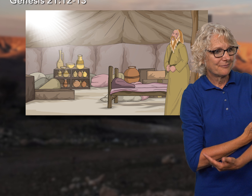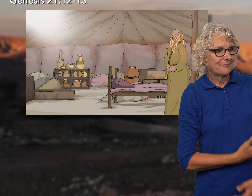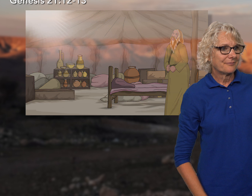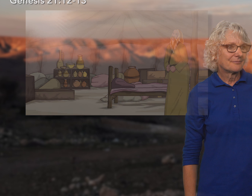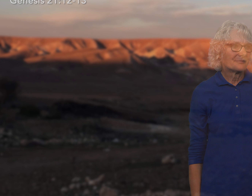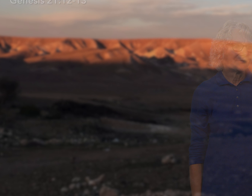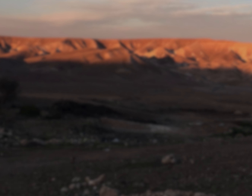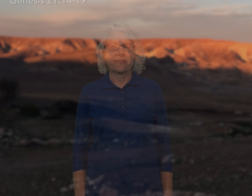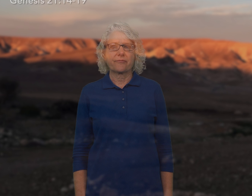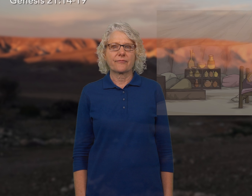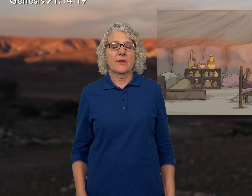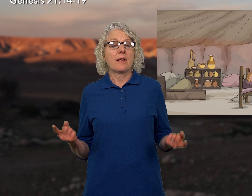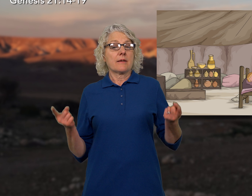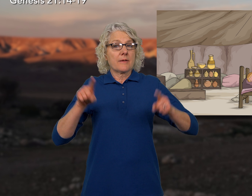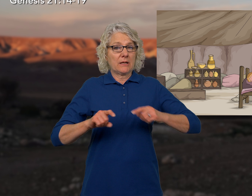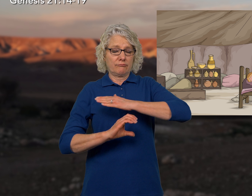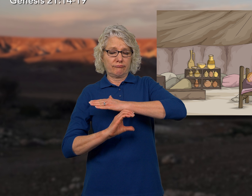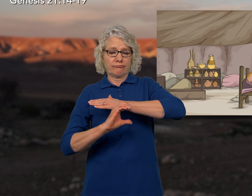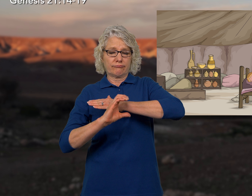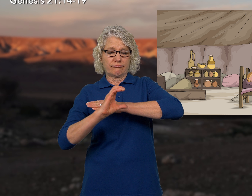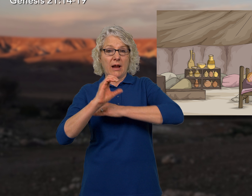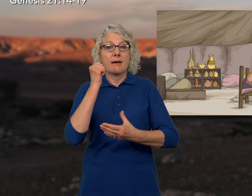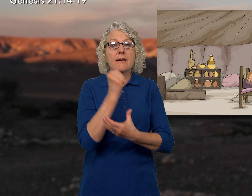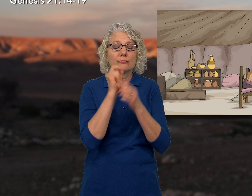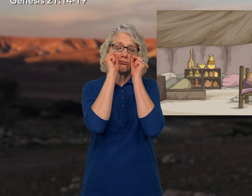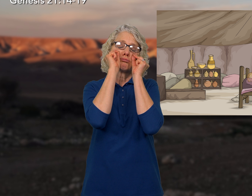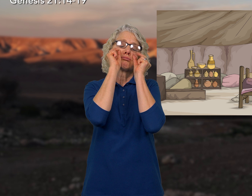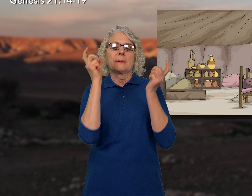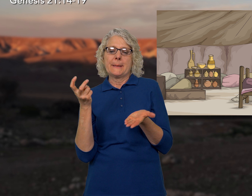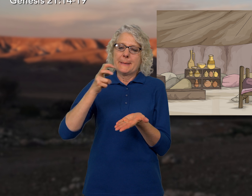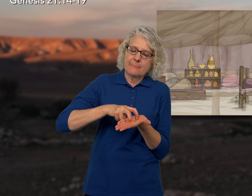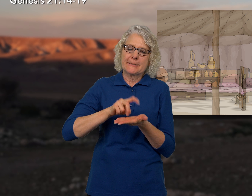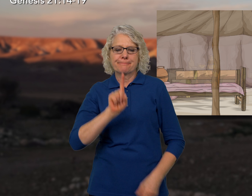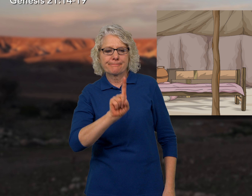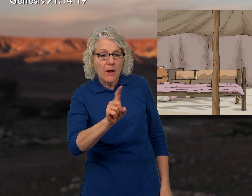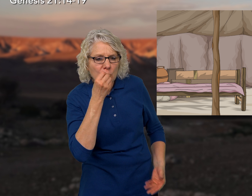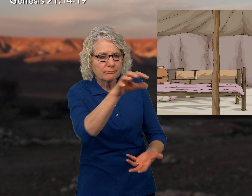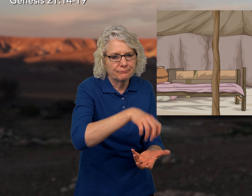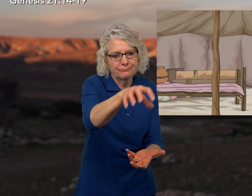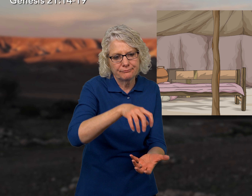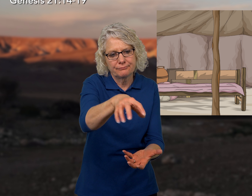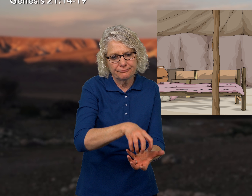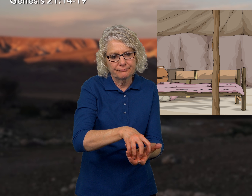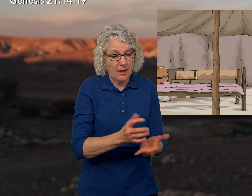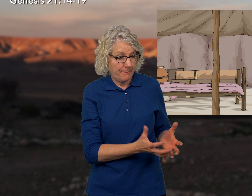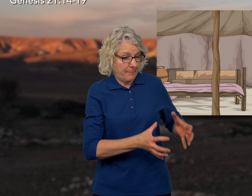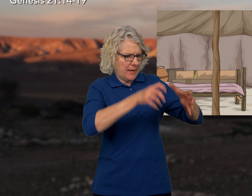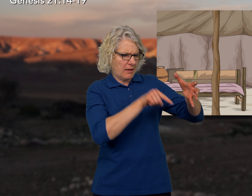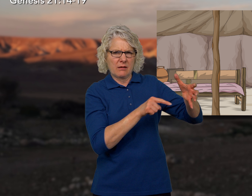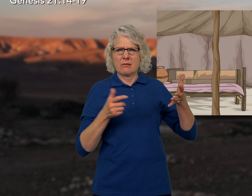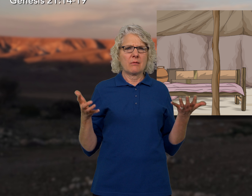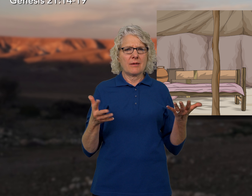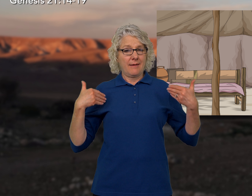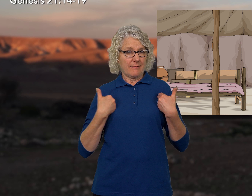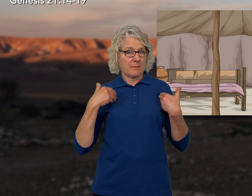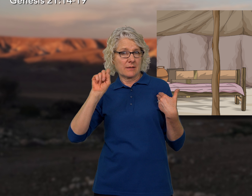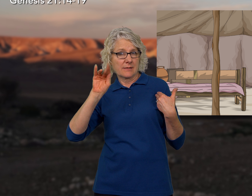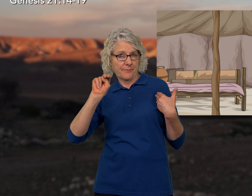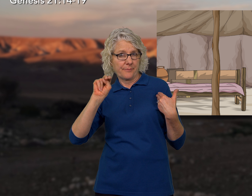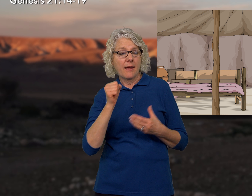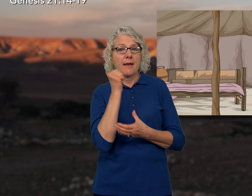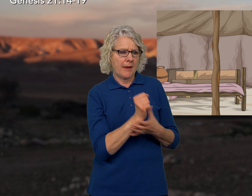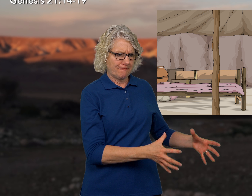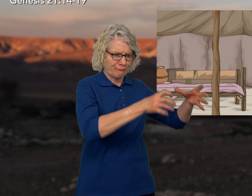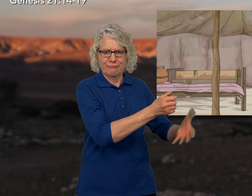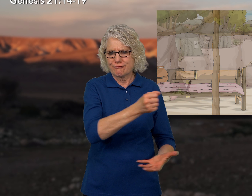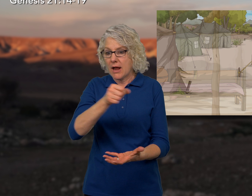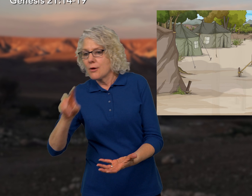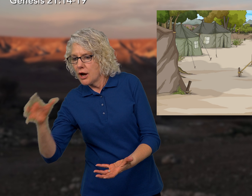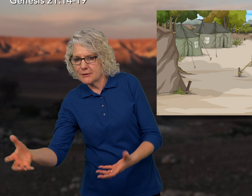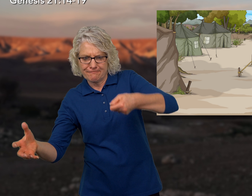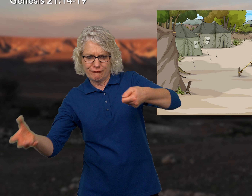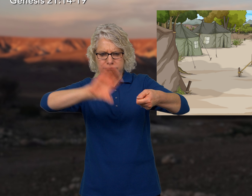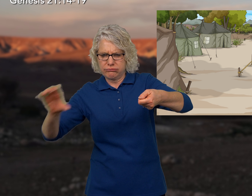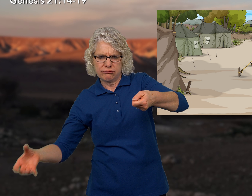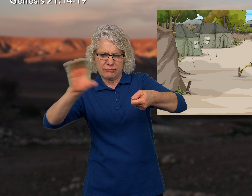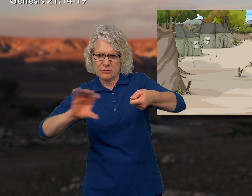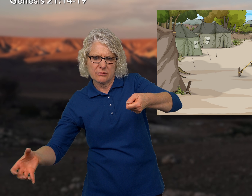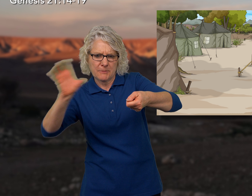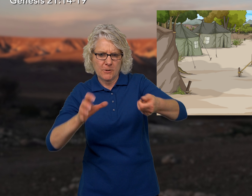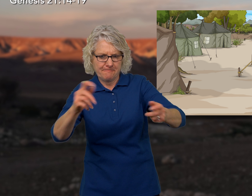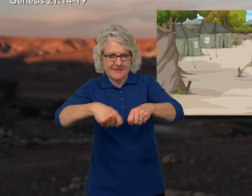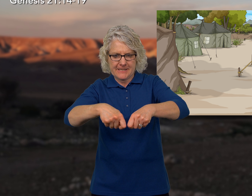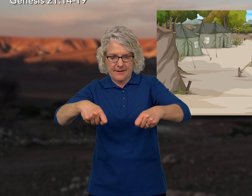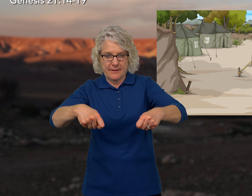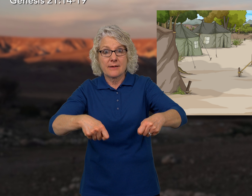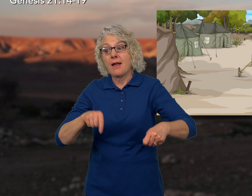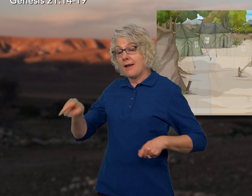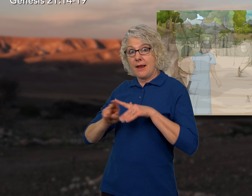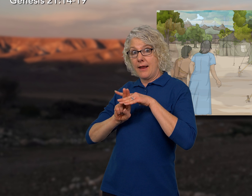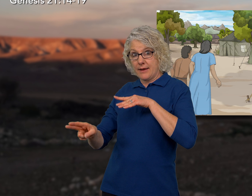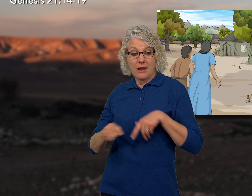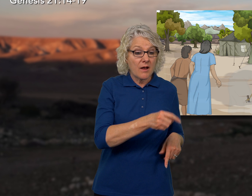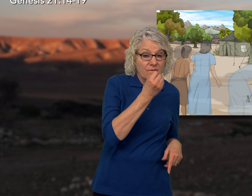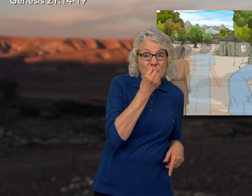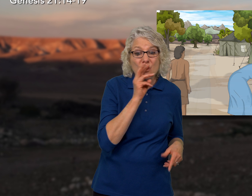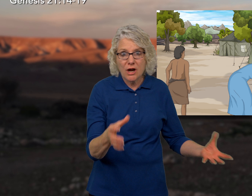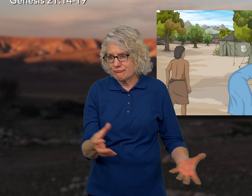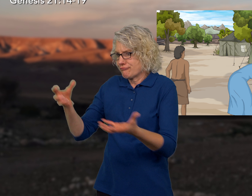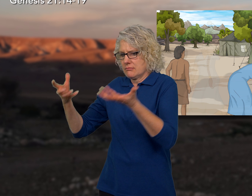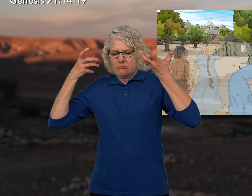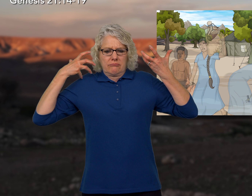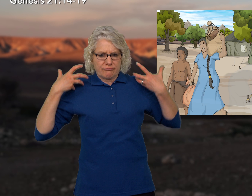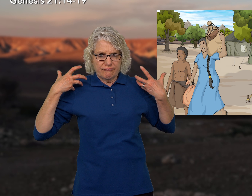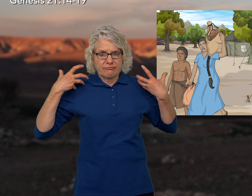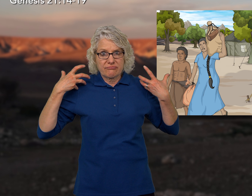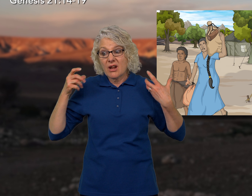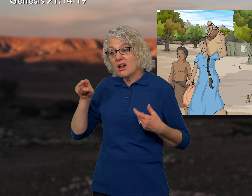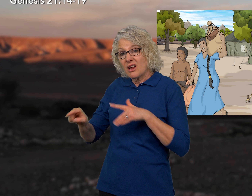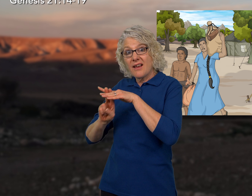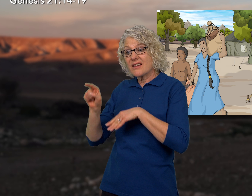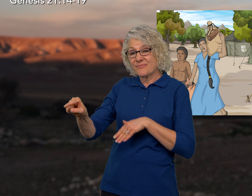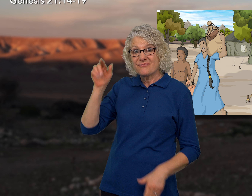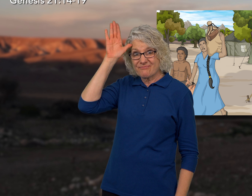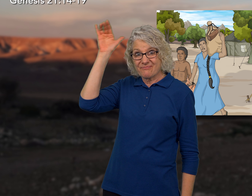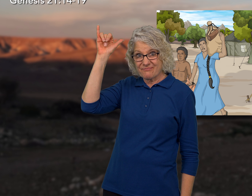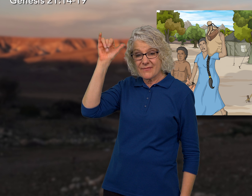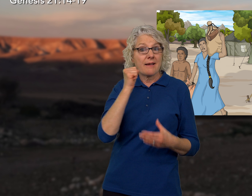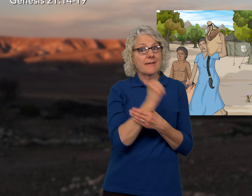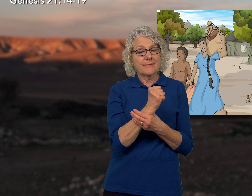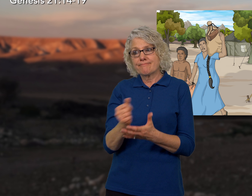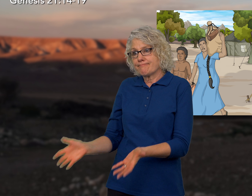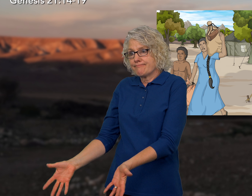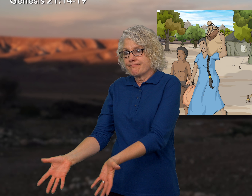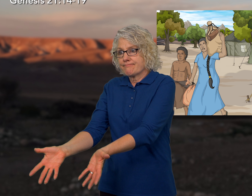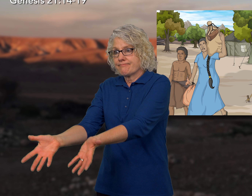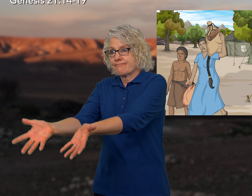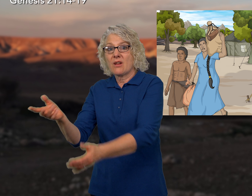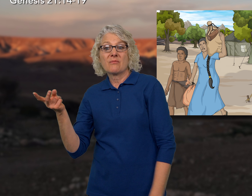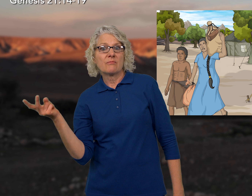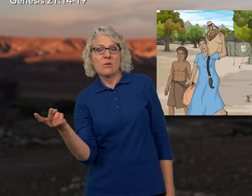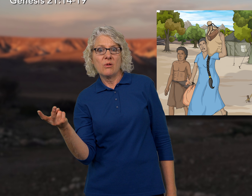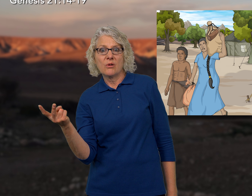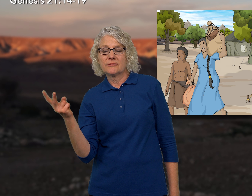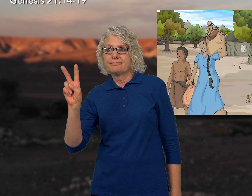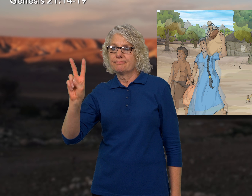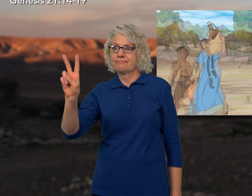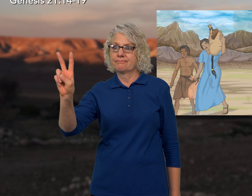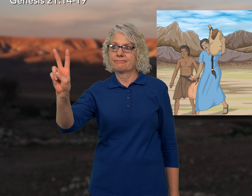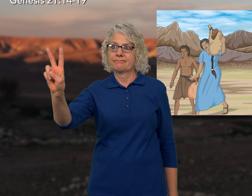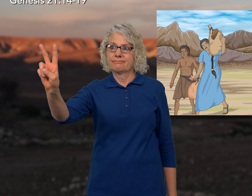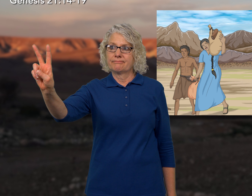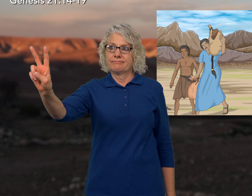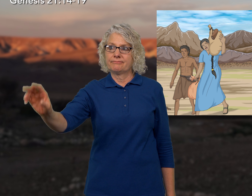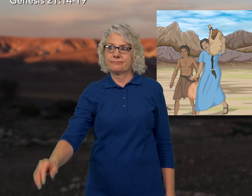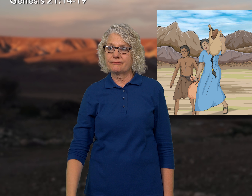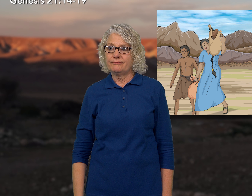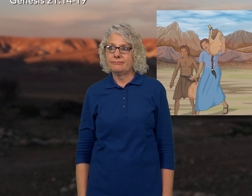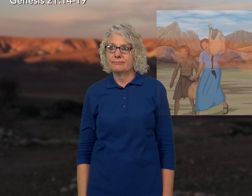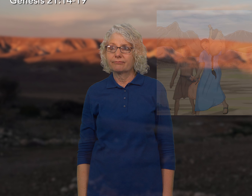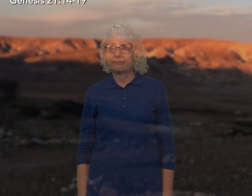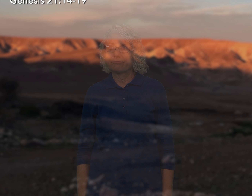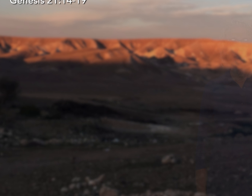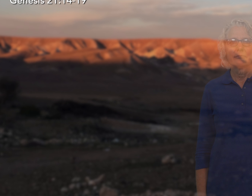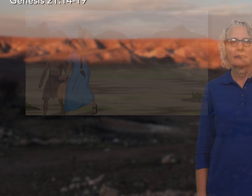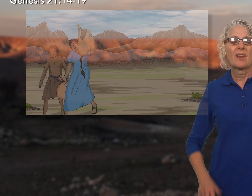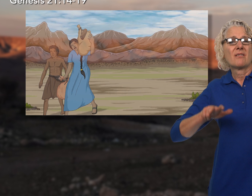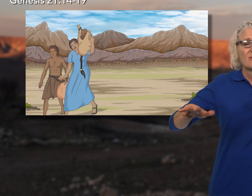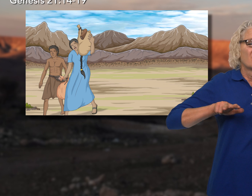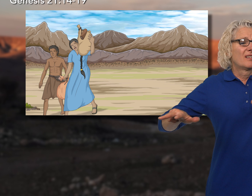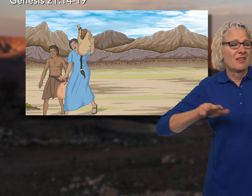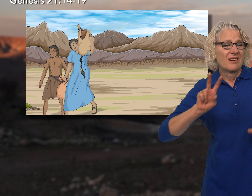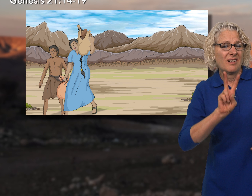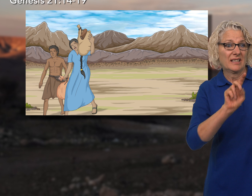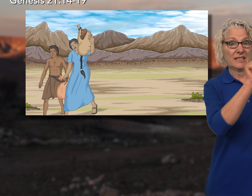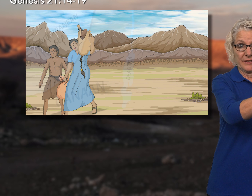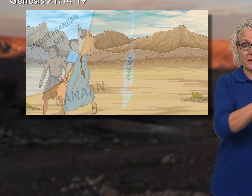Early in the morning, Abraham got up, took bread and a skin of water, put them on Hagar’s shoulders, and sent her away with the boy.